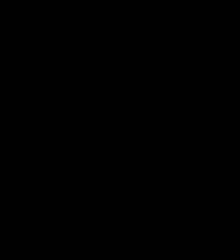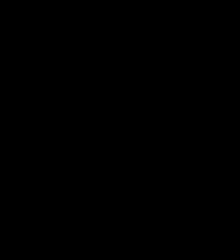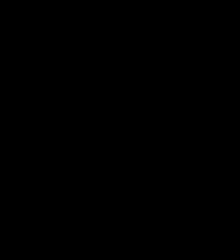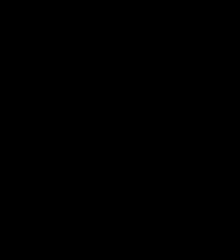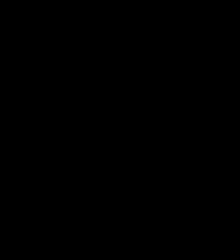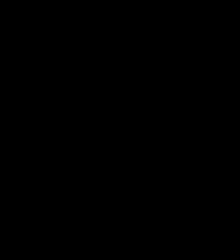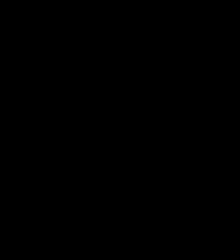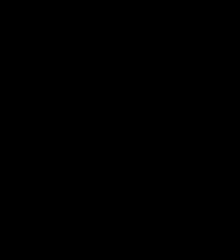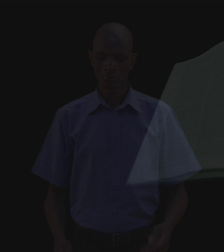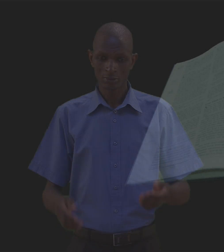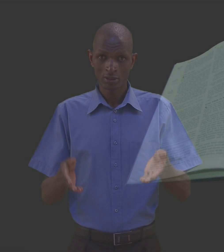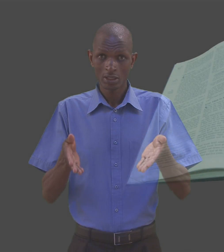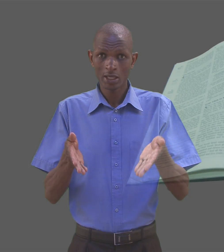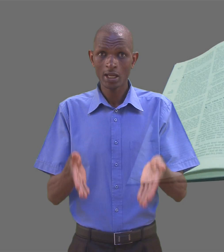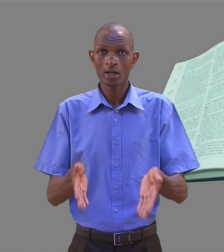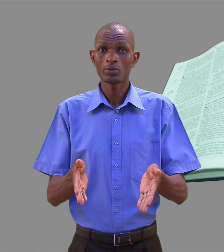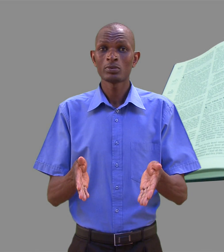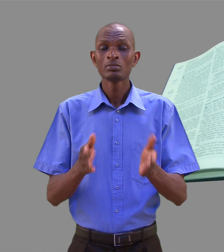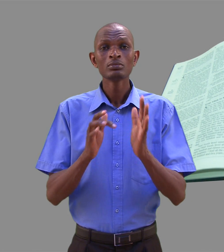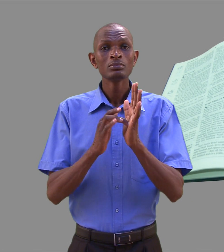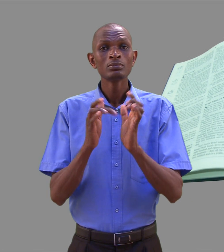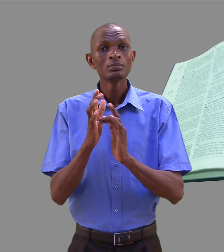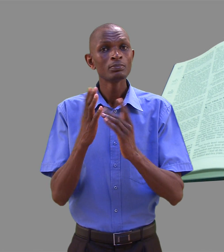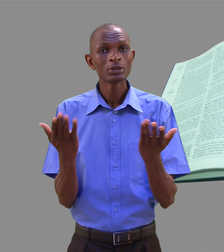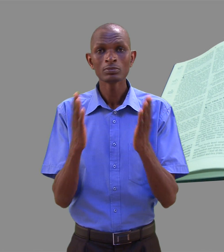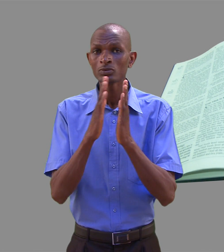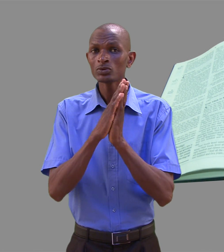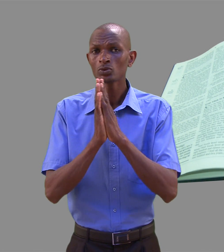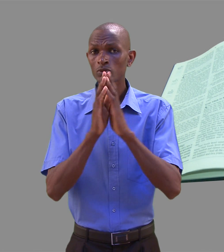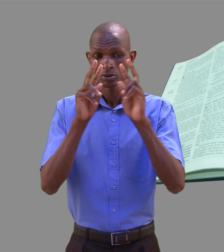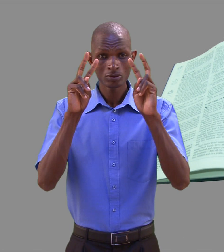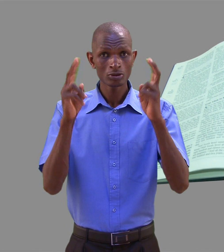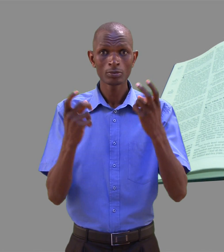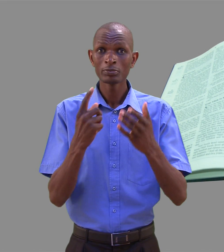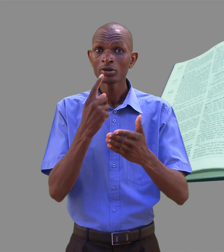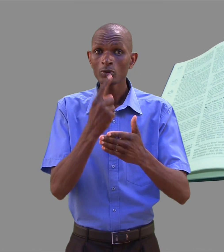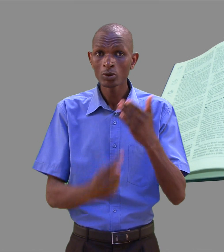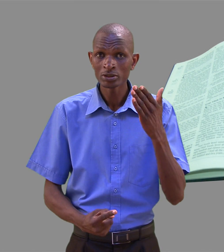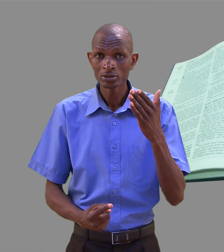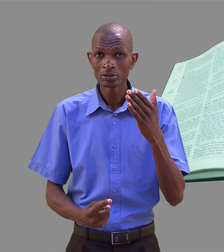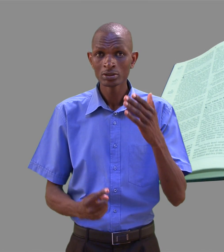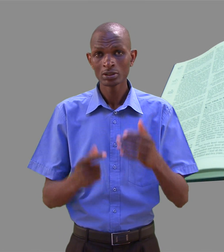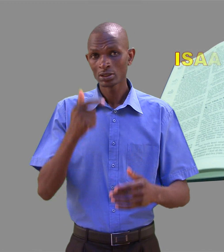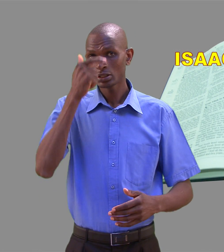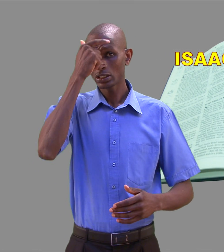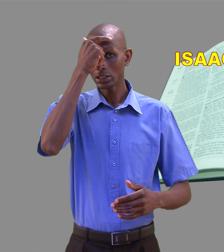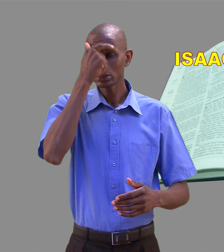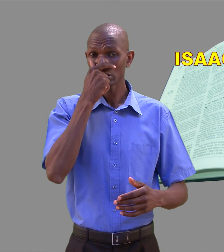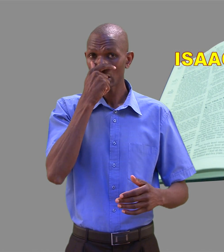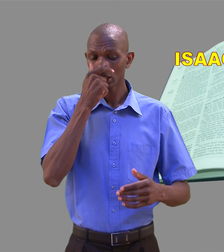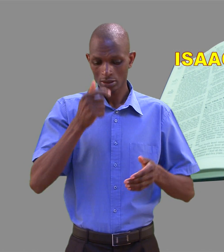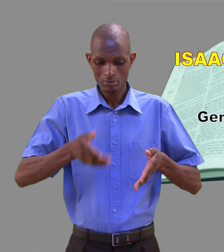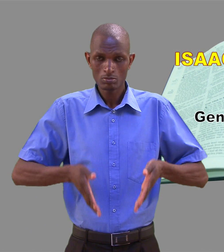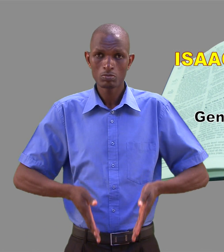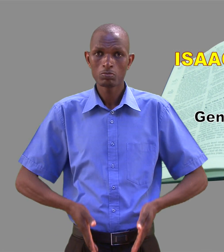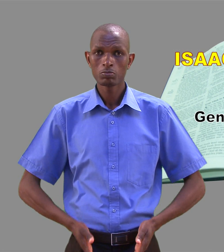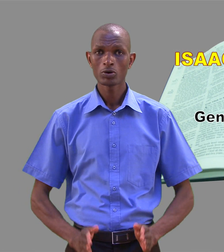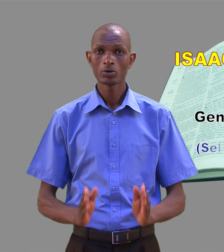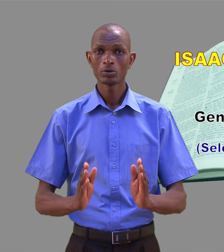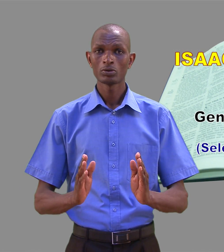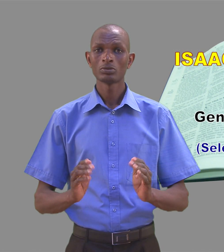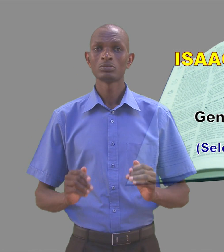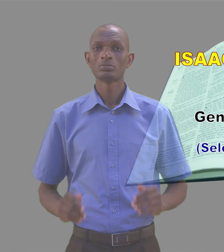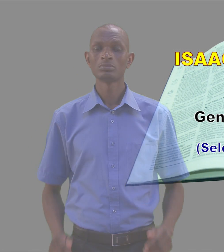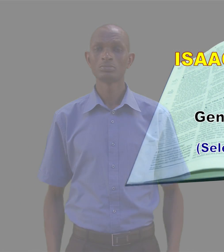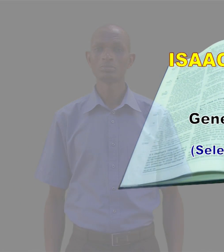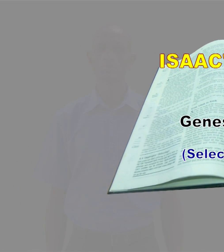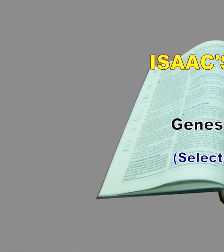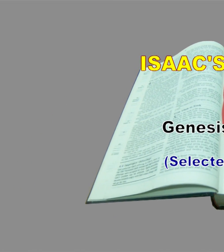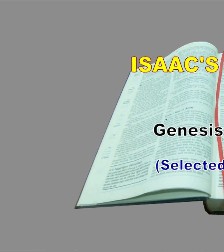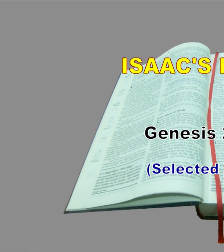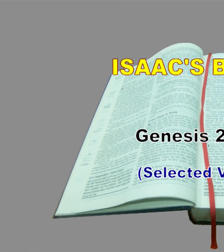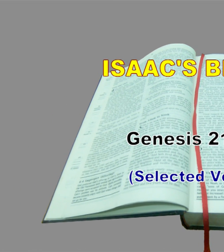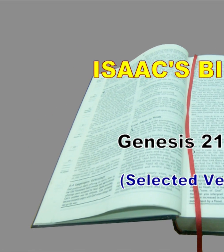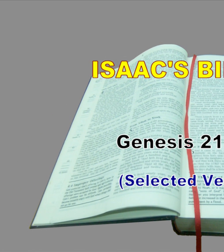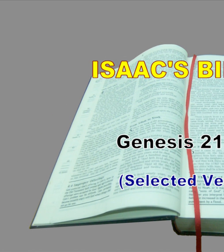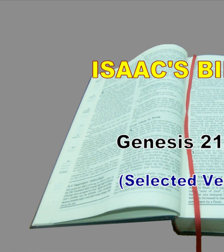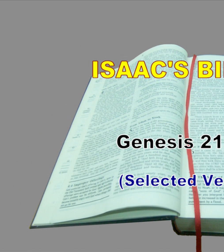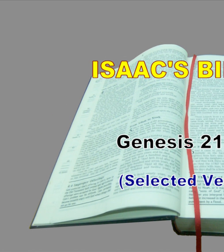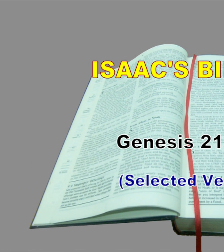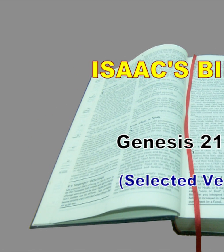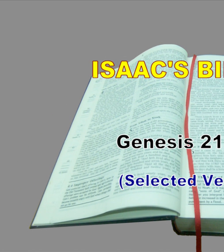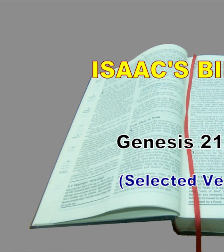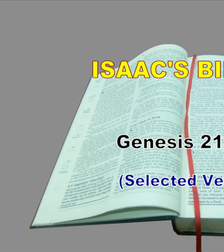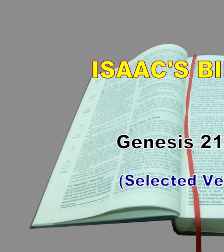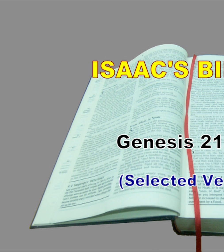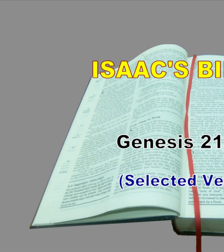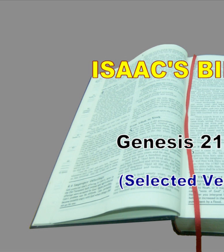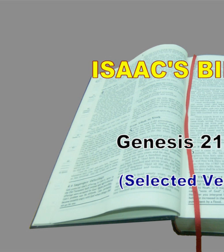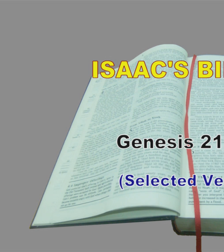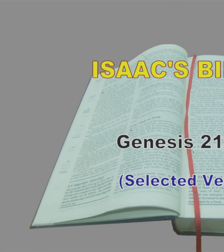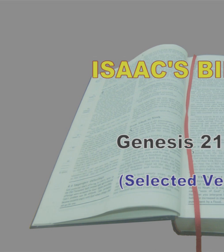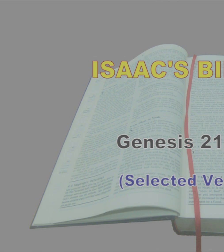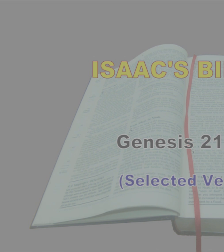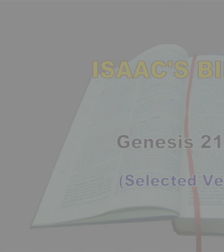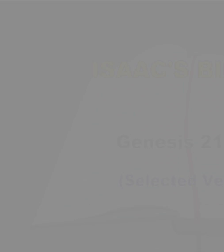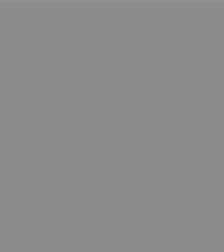Isaac's birth